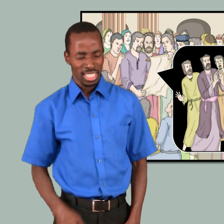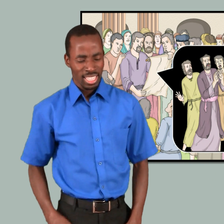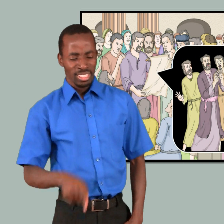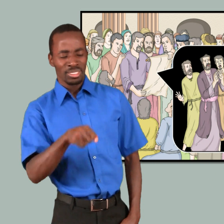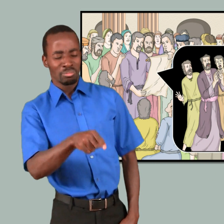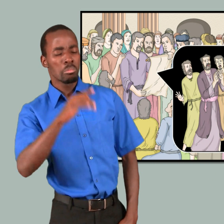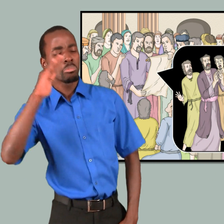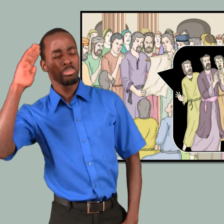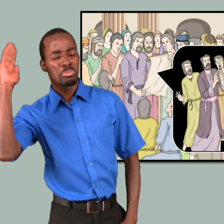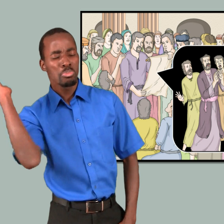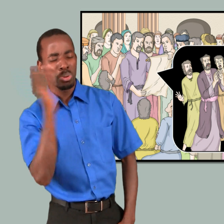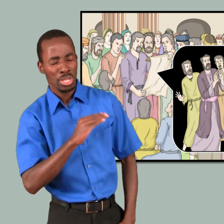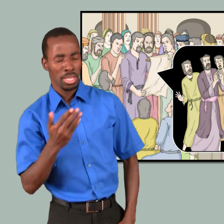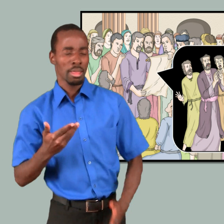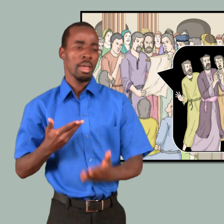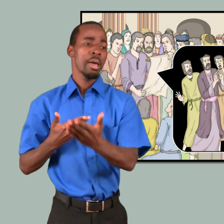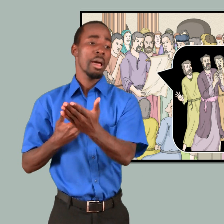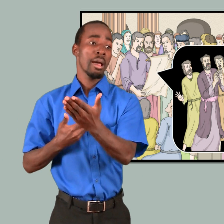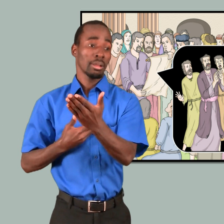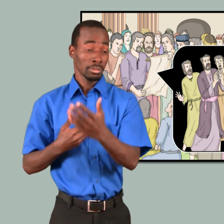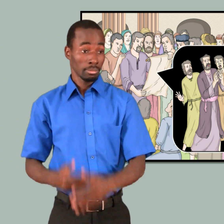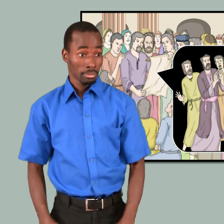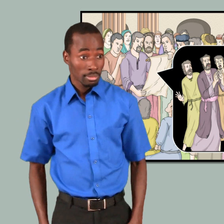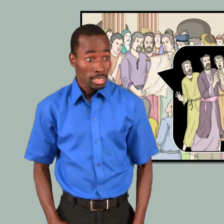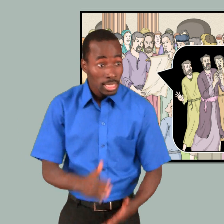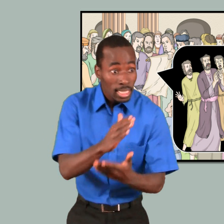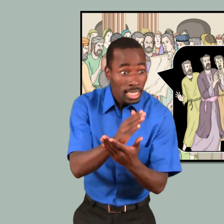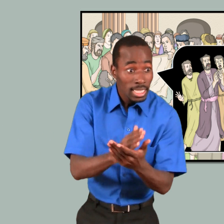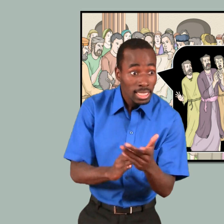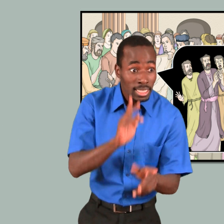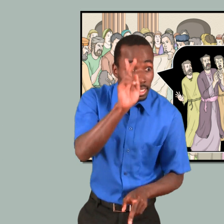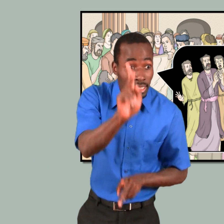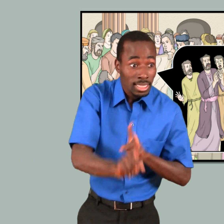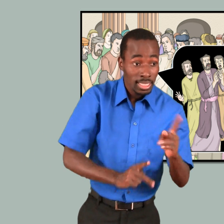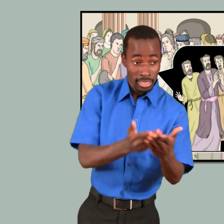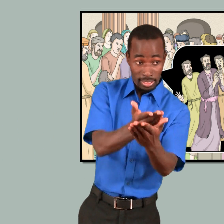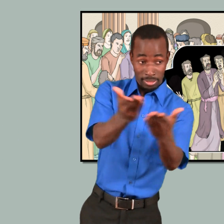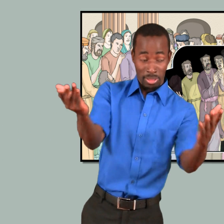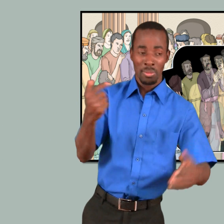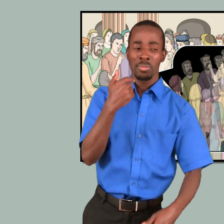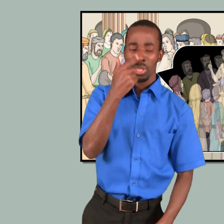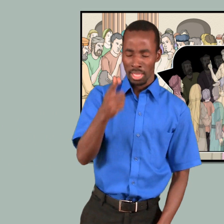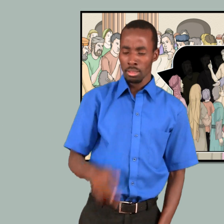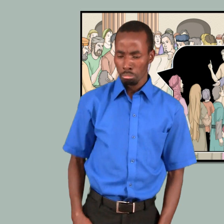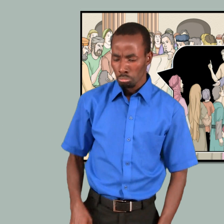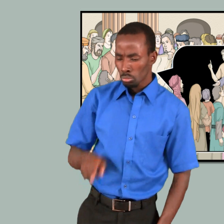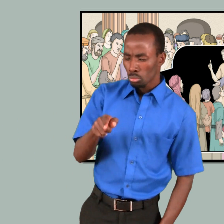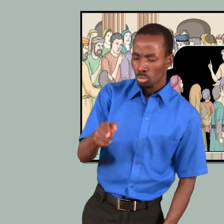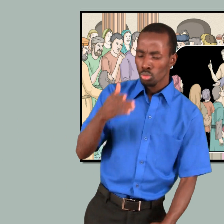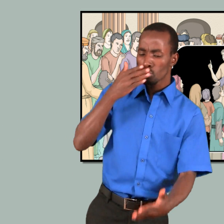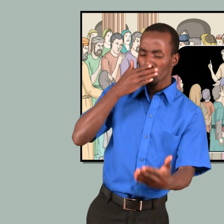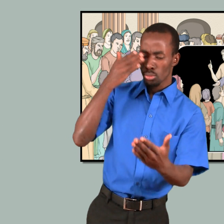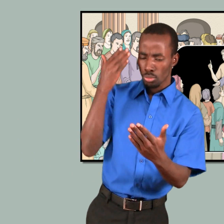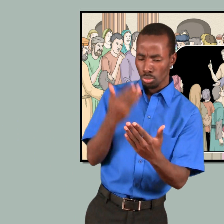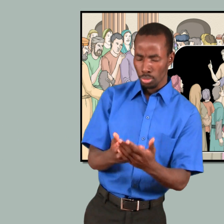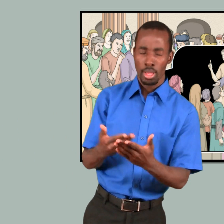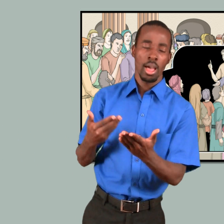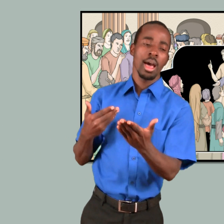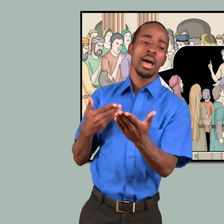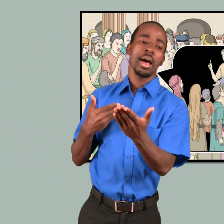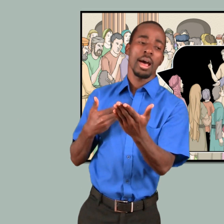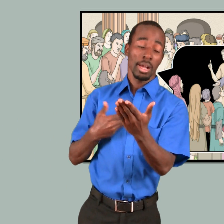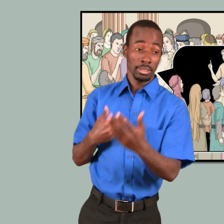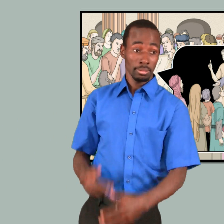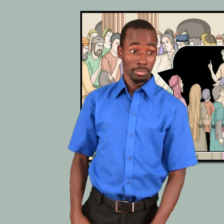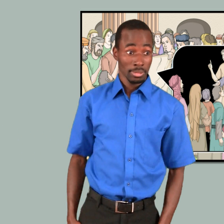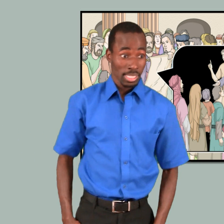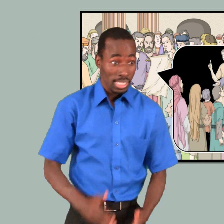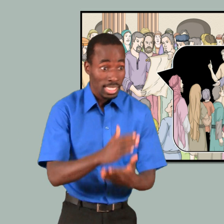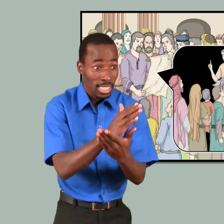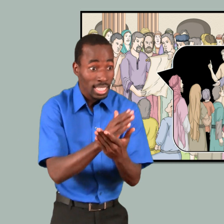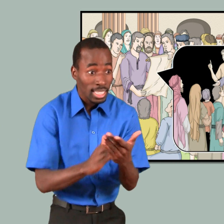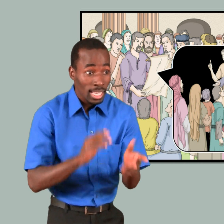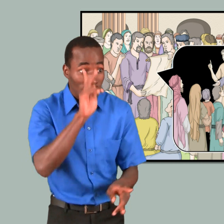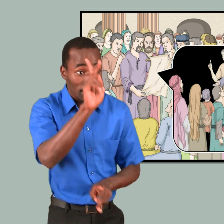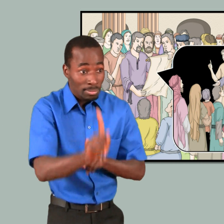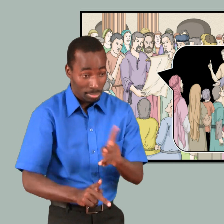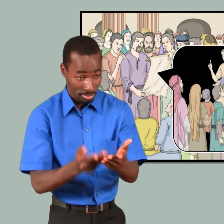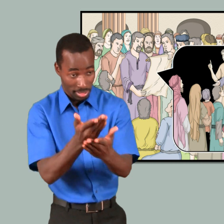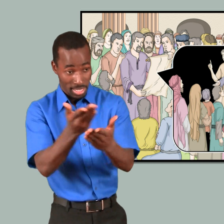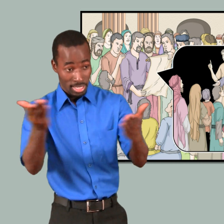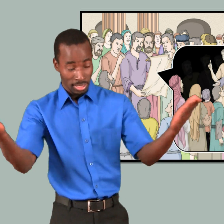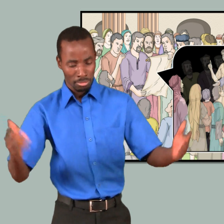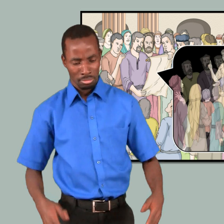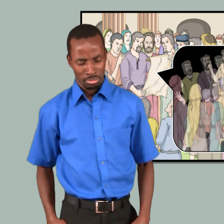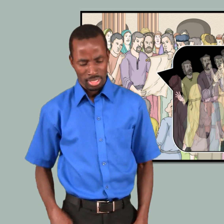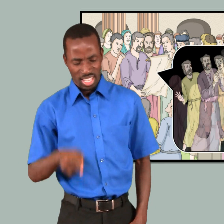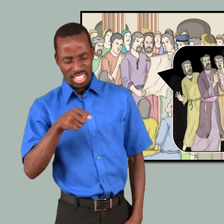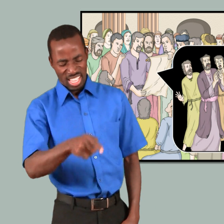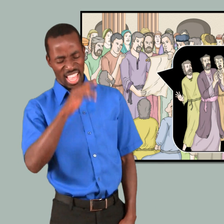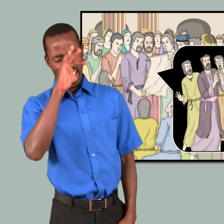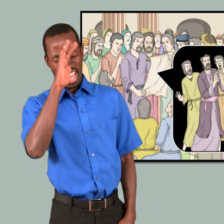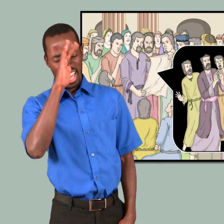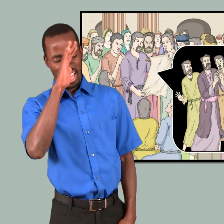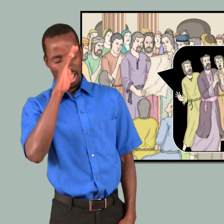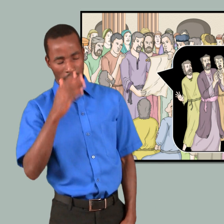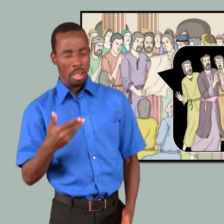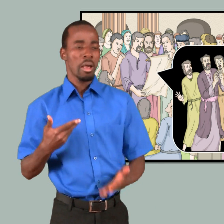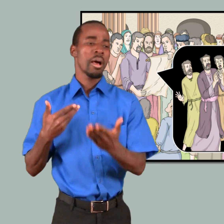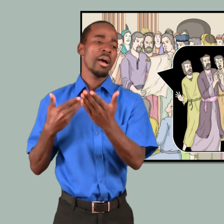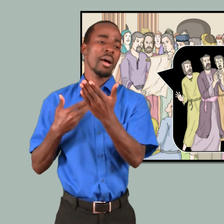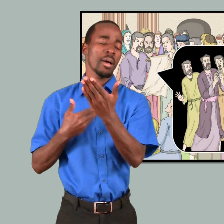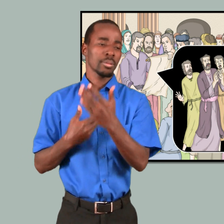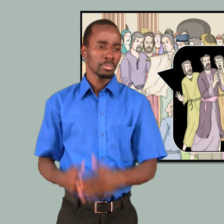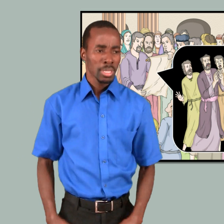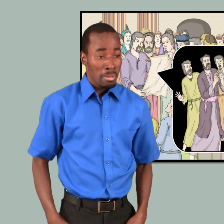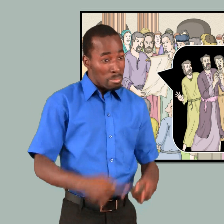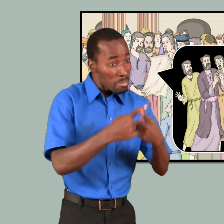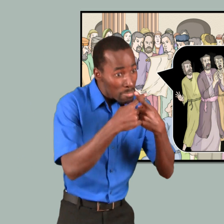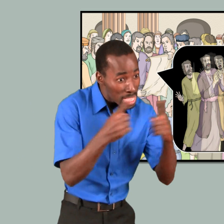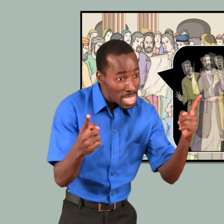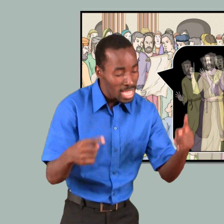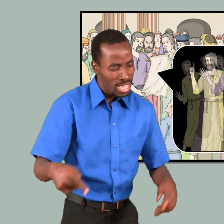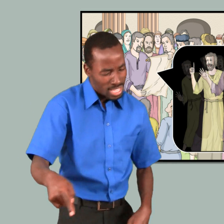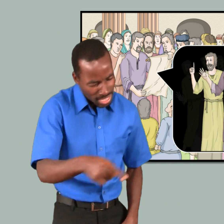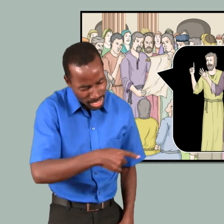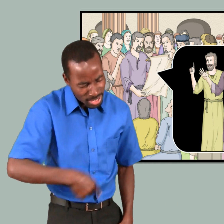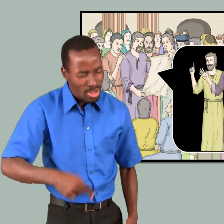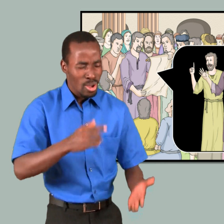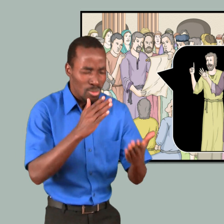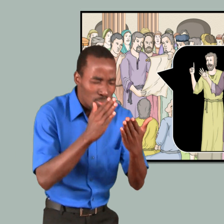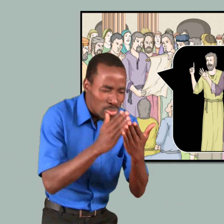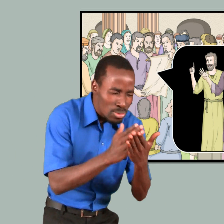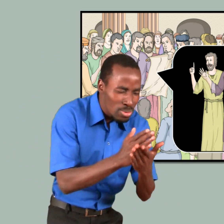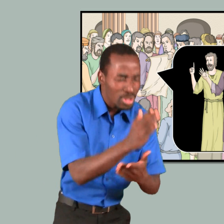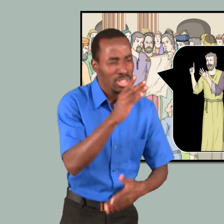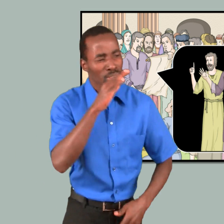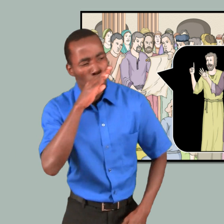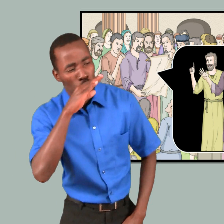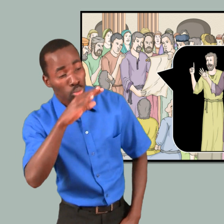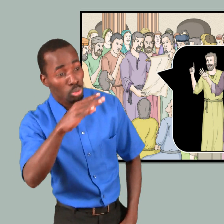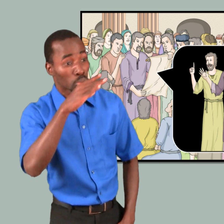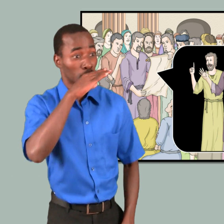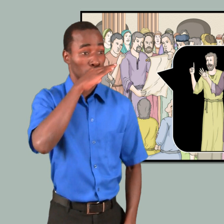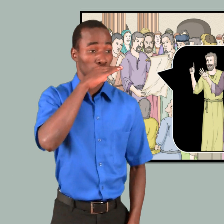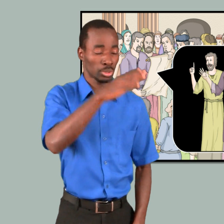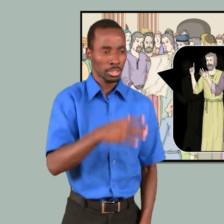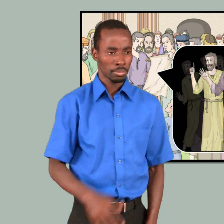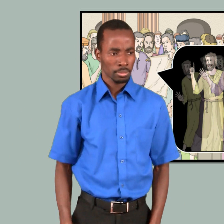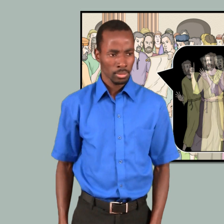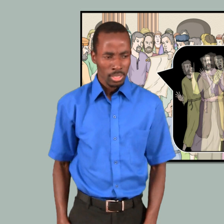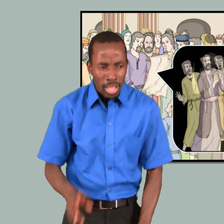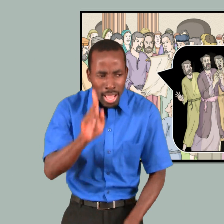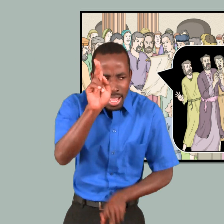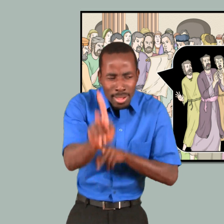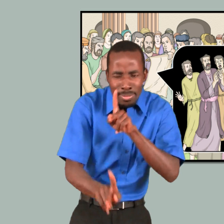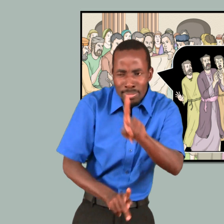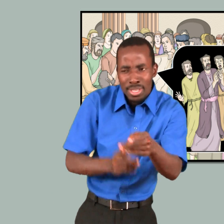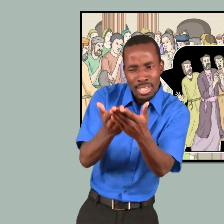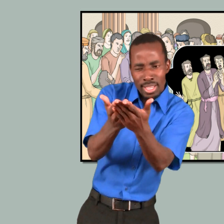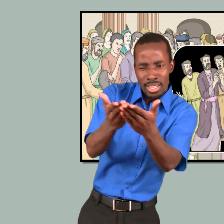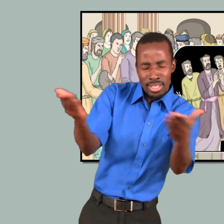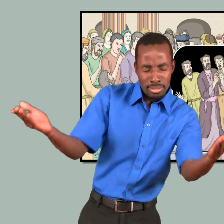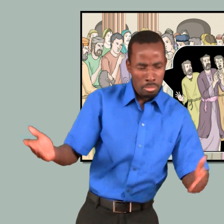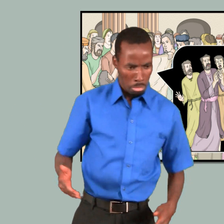viewed as imposters, yet genuine;